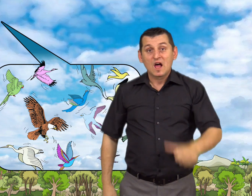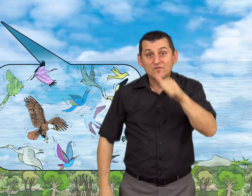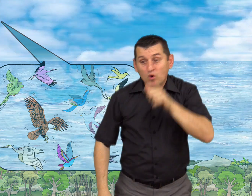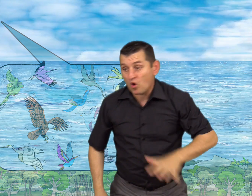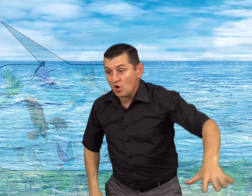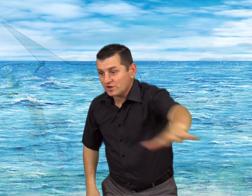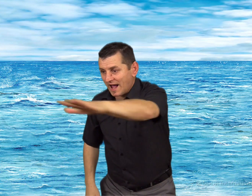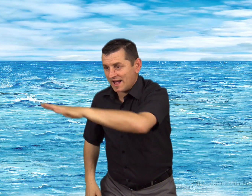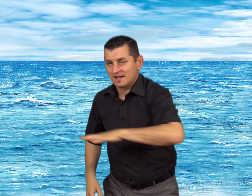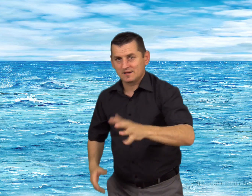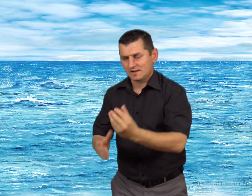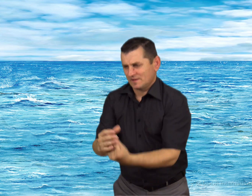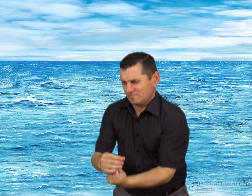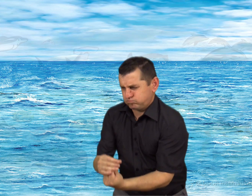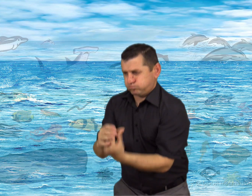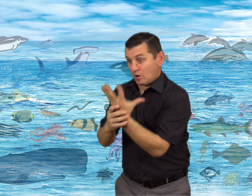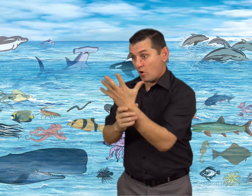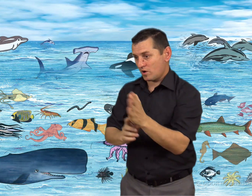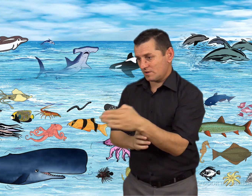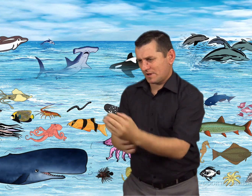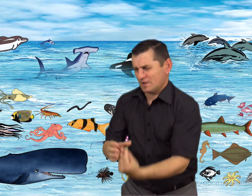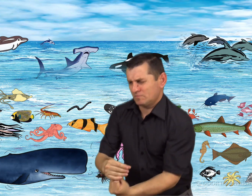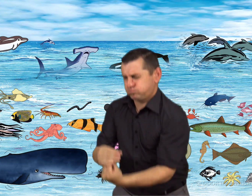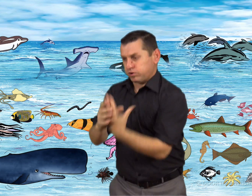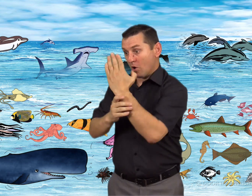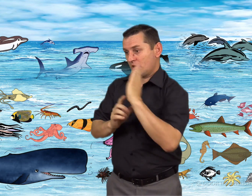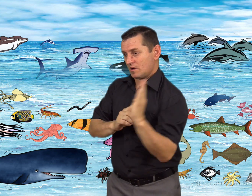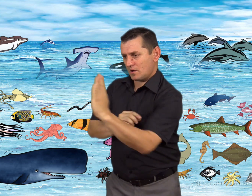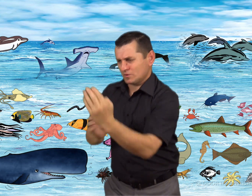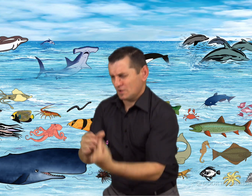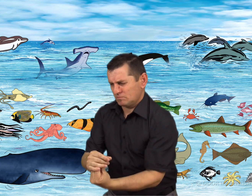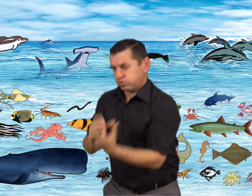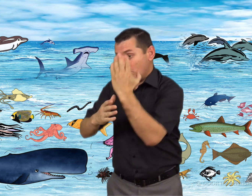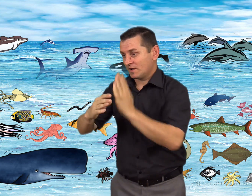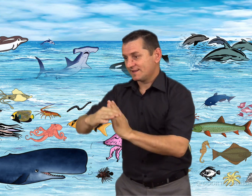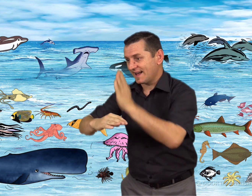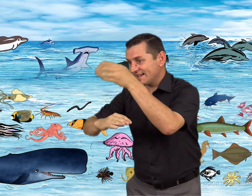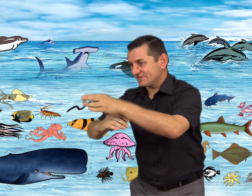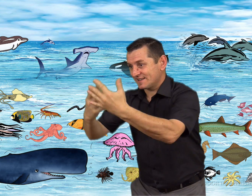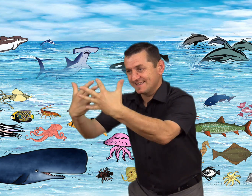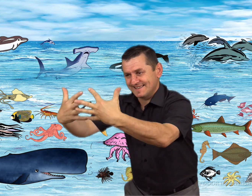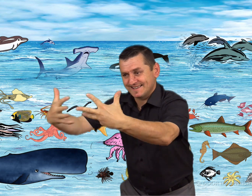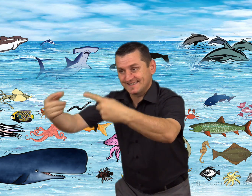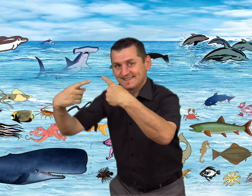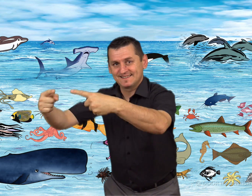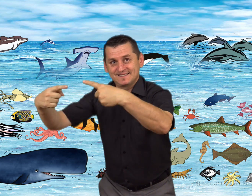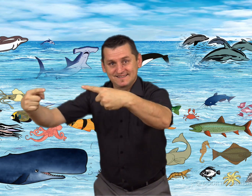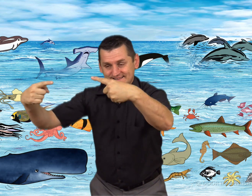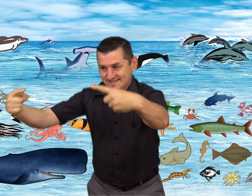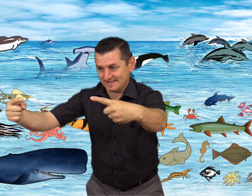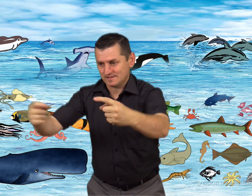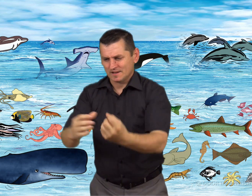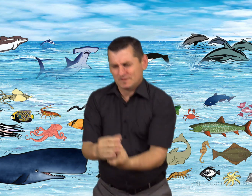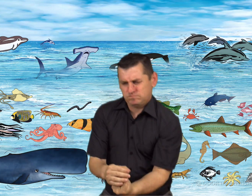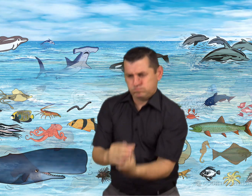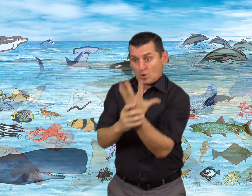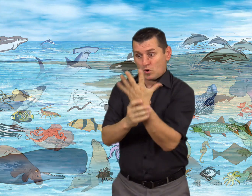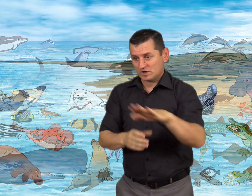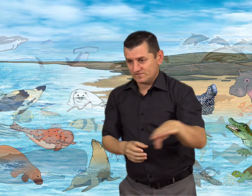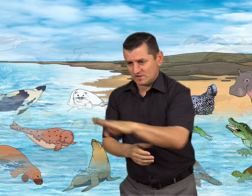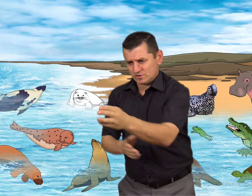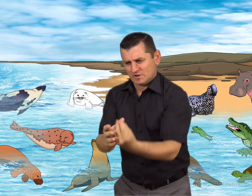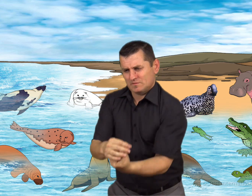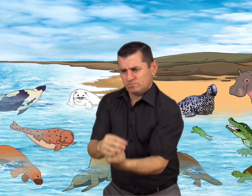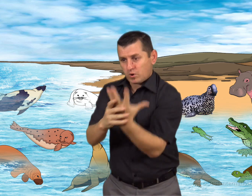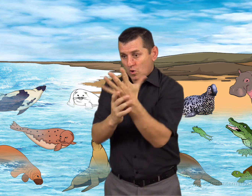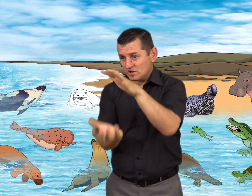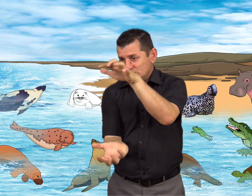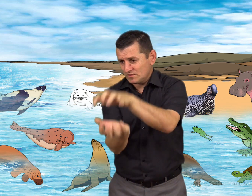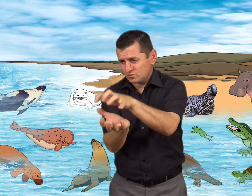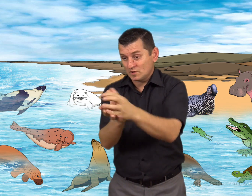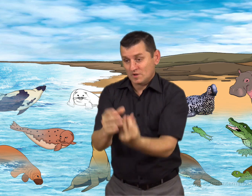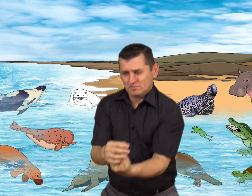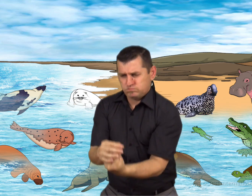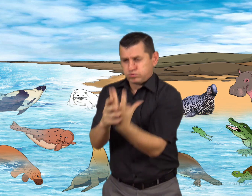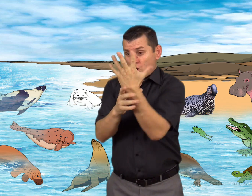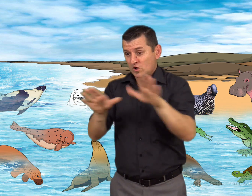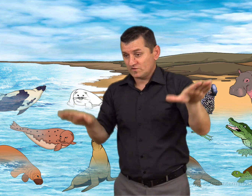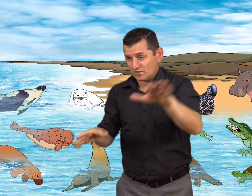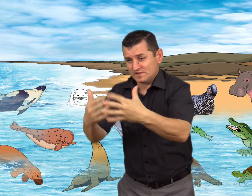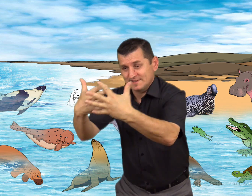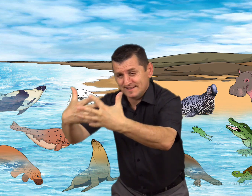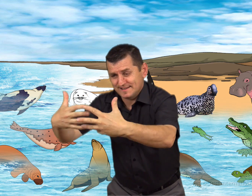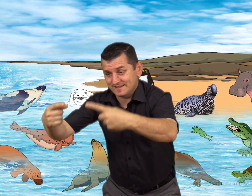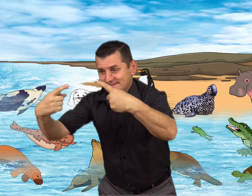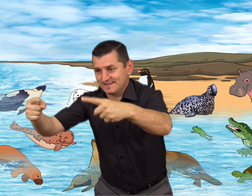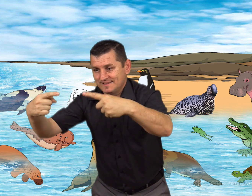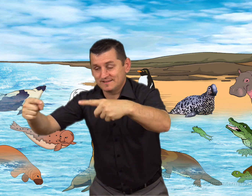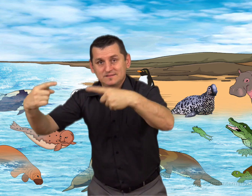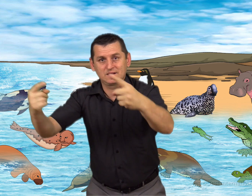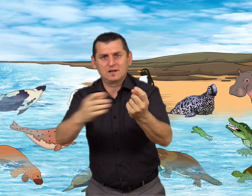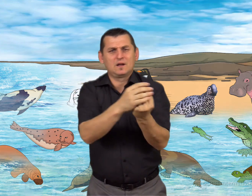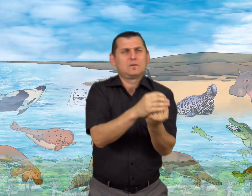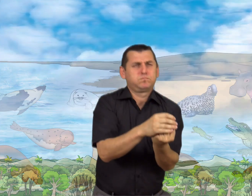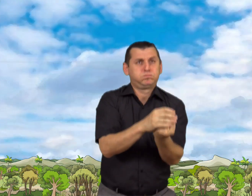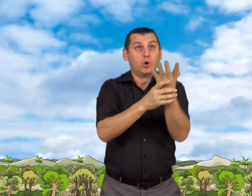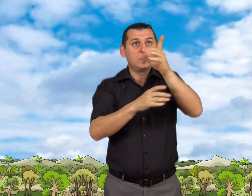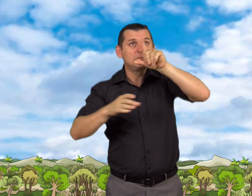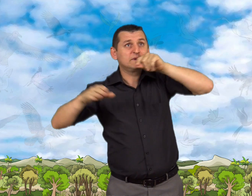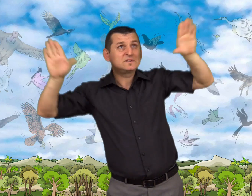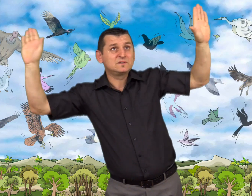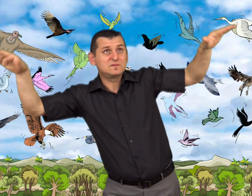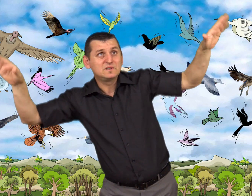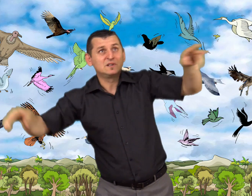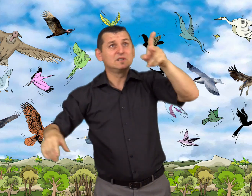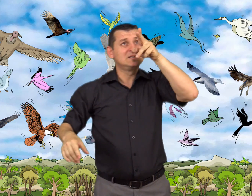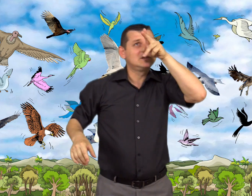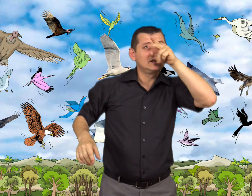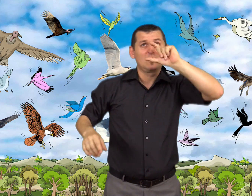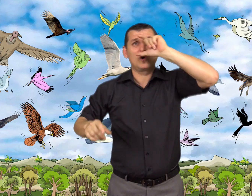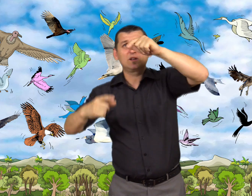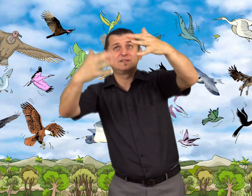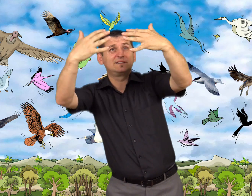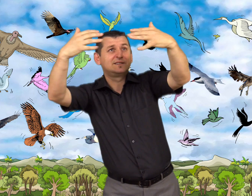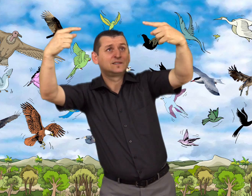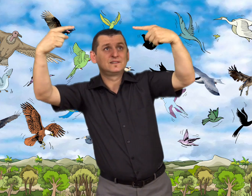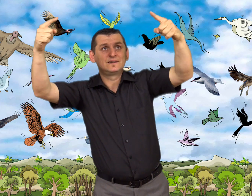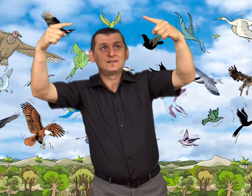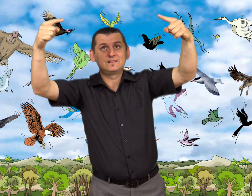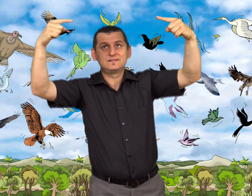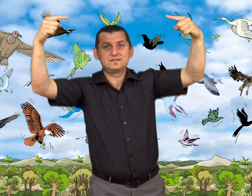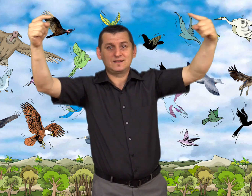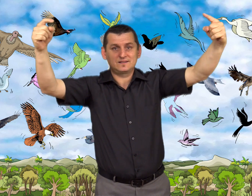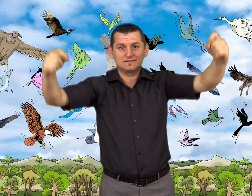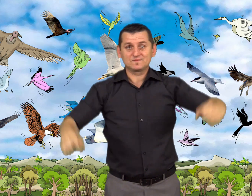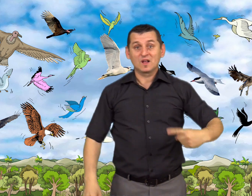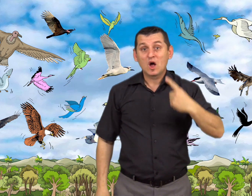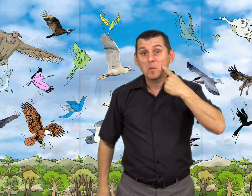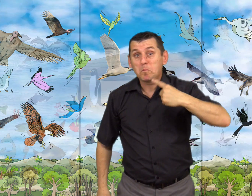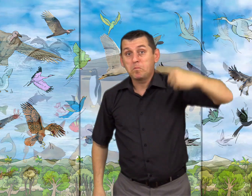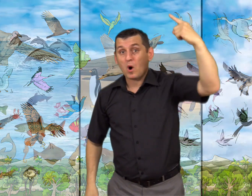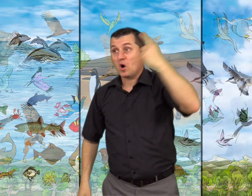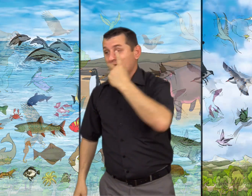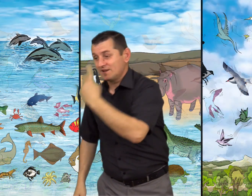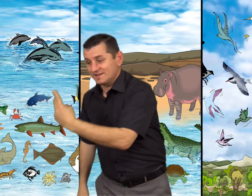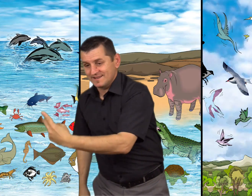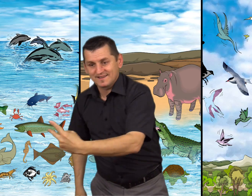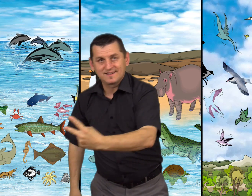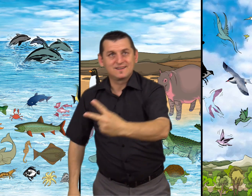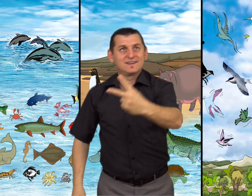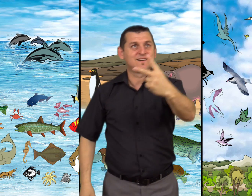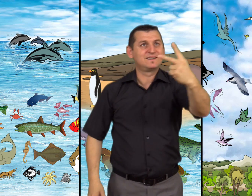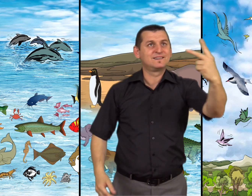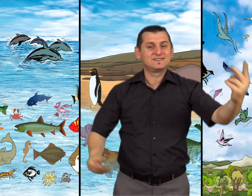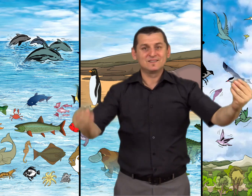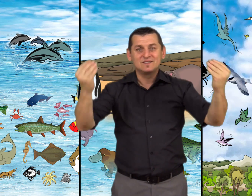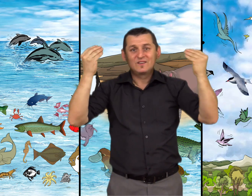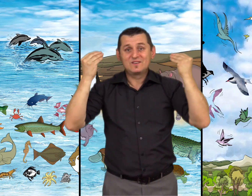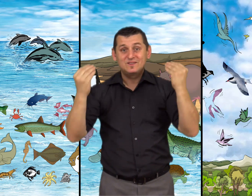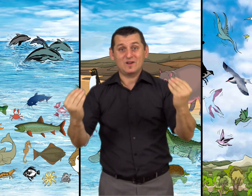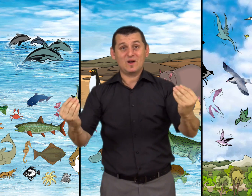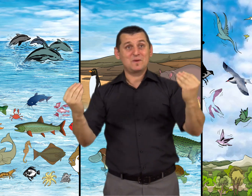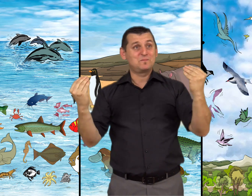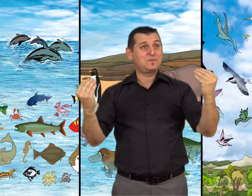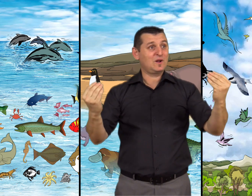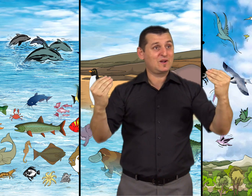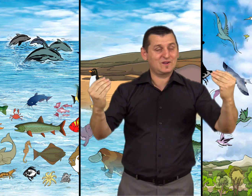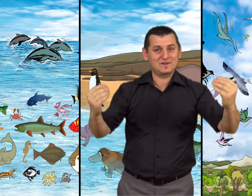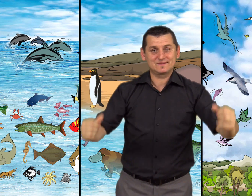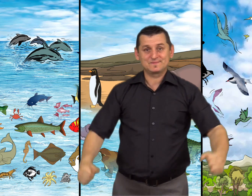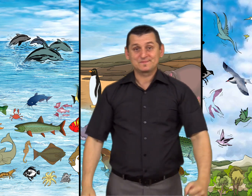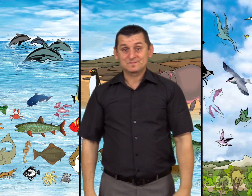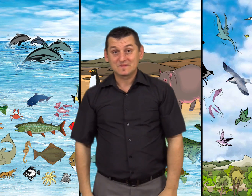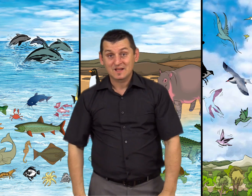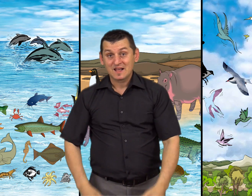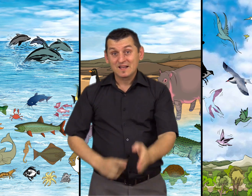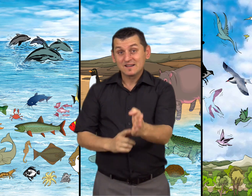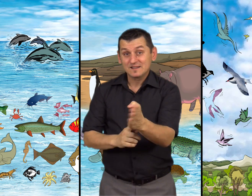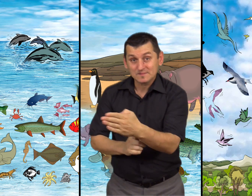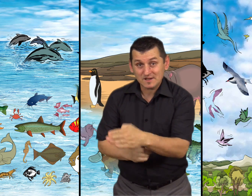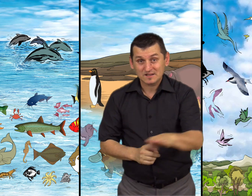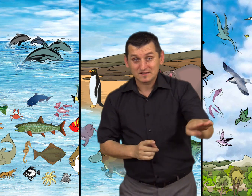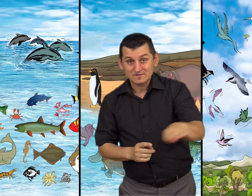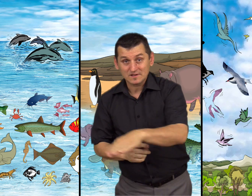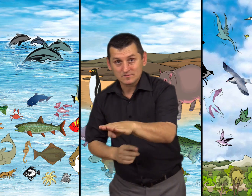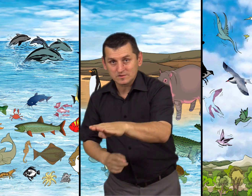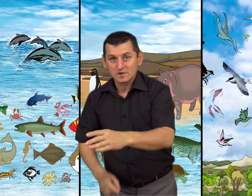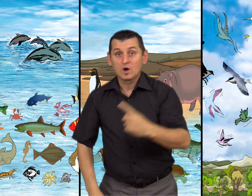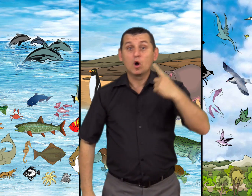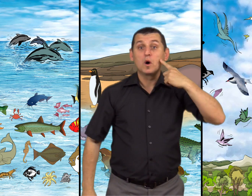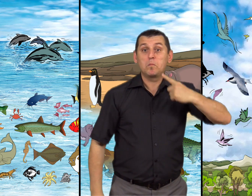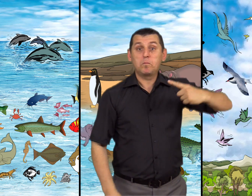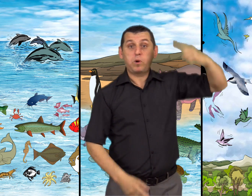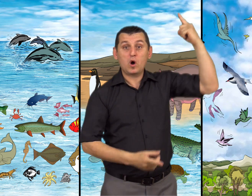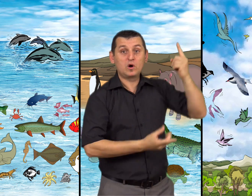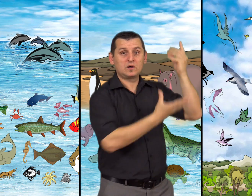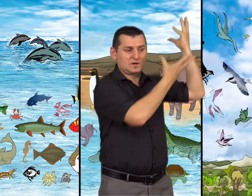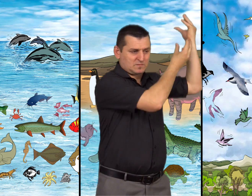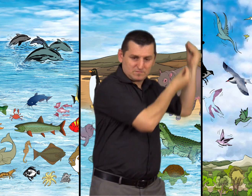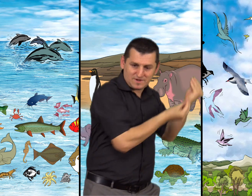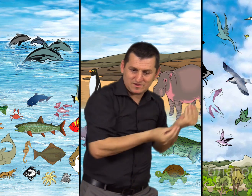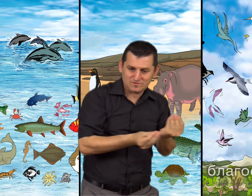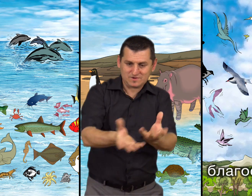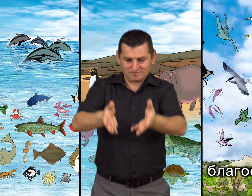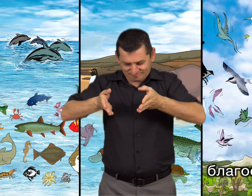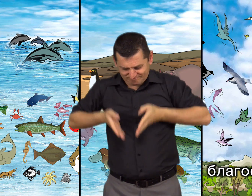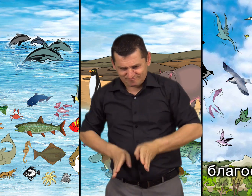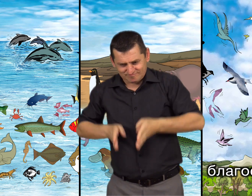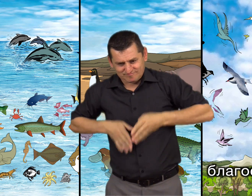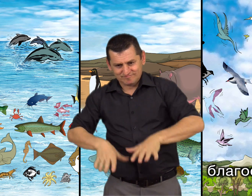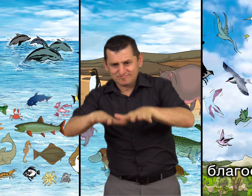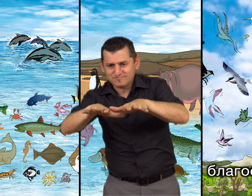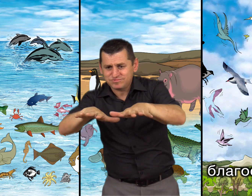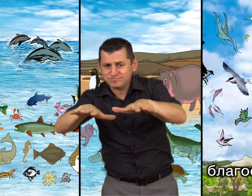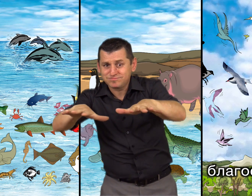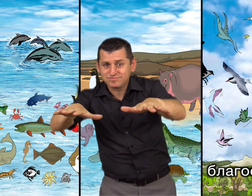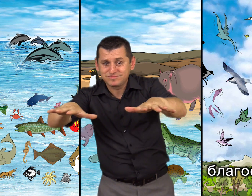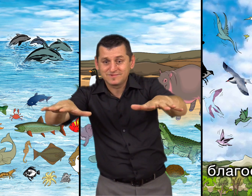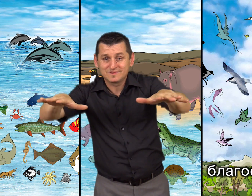So God created the great sea creatures and every living thing that moves, with which the waters teemed according to their kinds, and every bird of flight after its kind. And God saw that it was good.